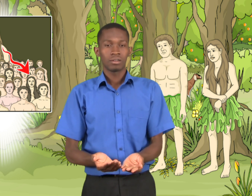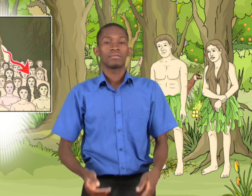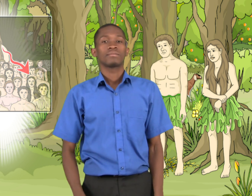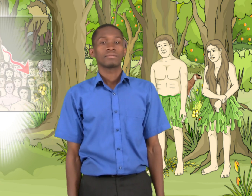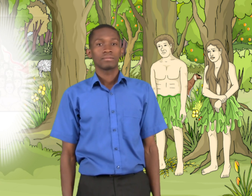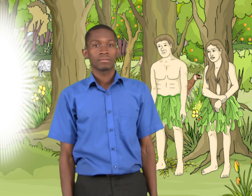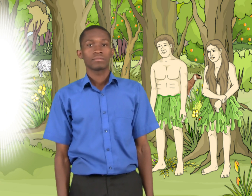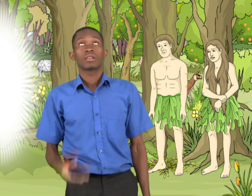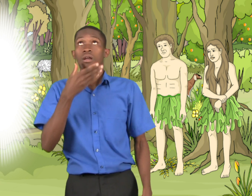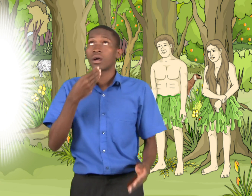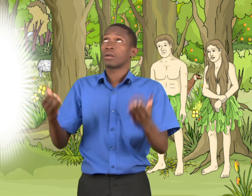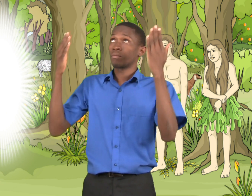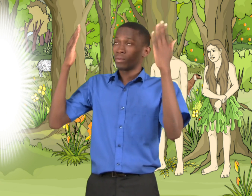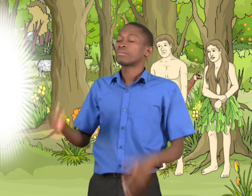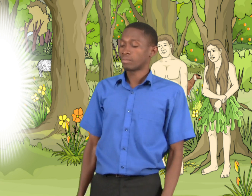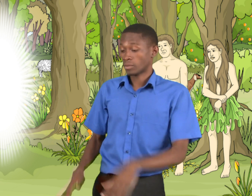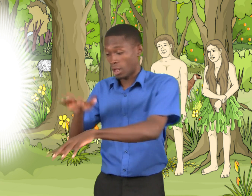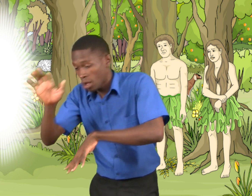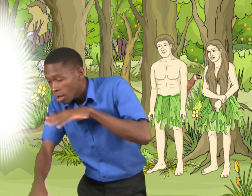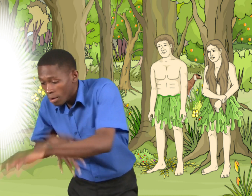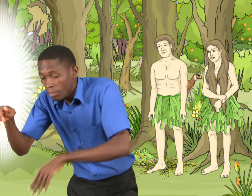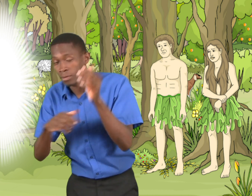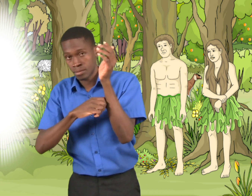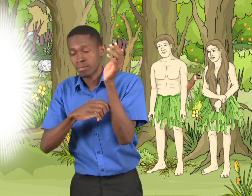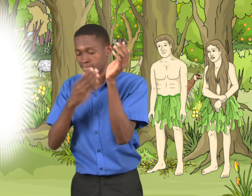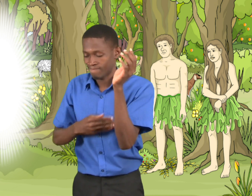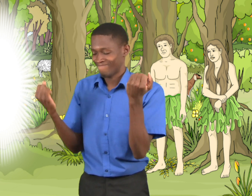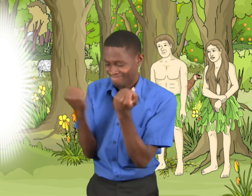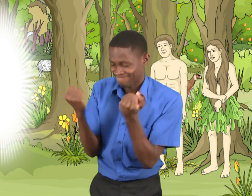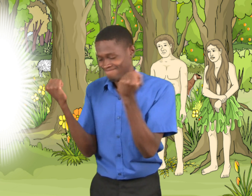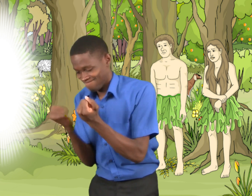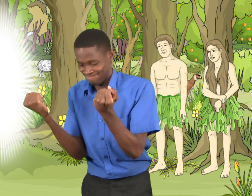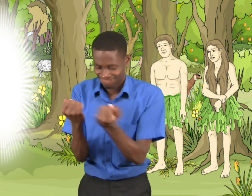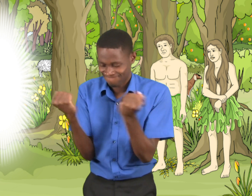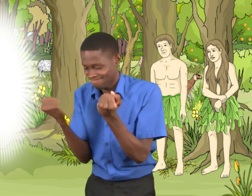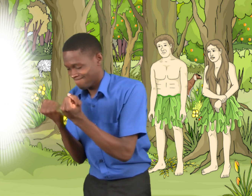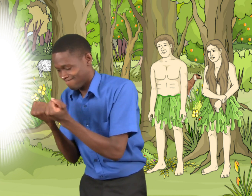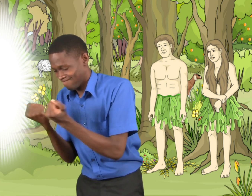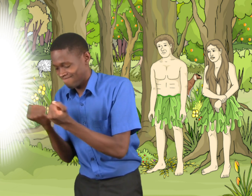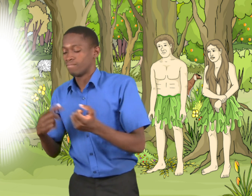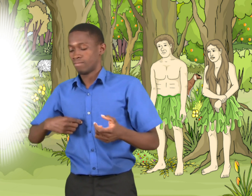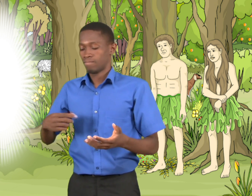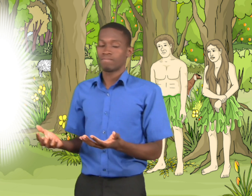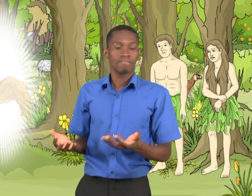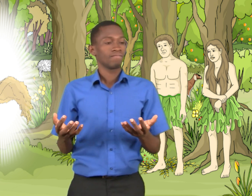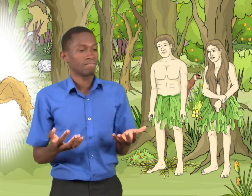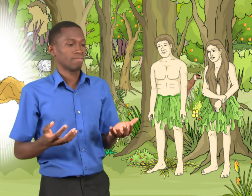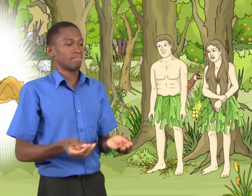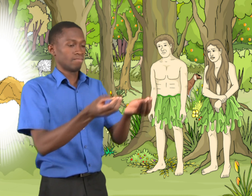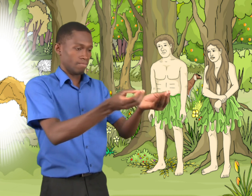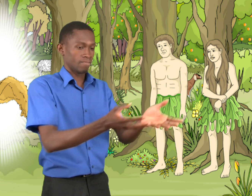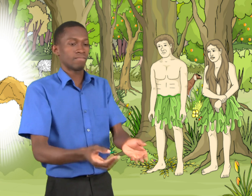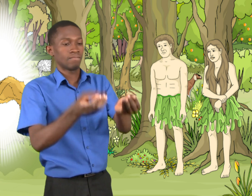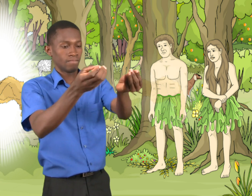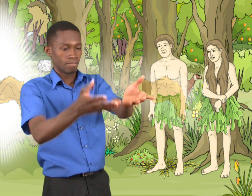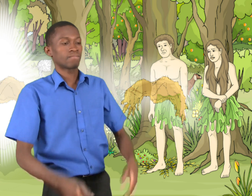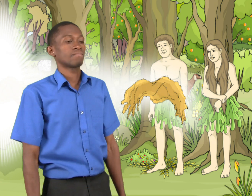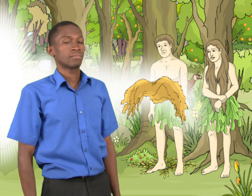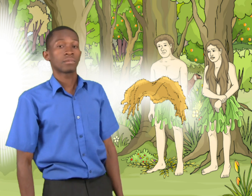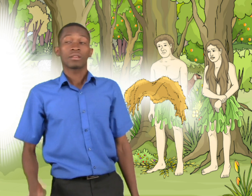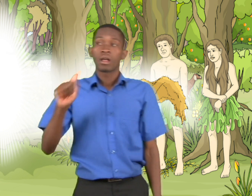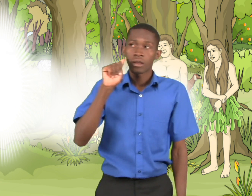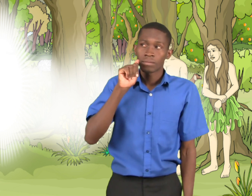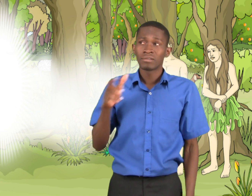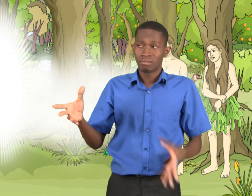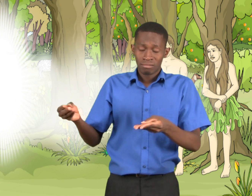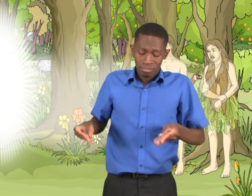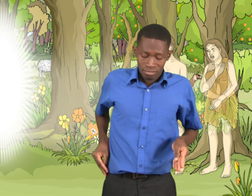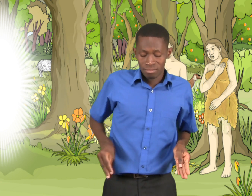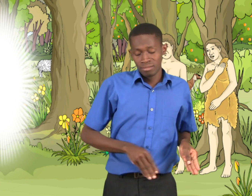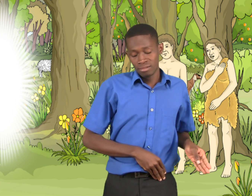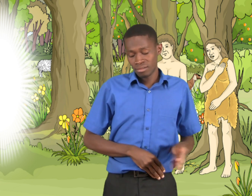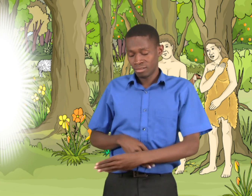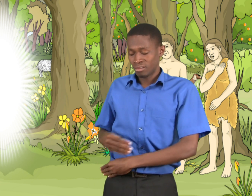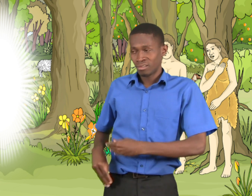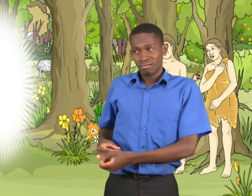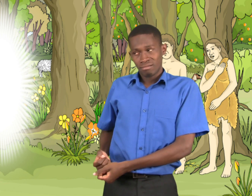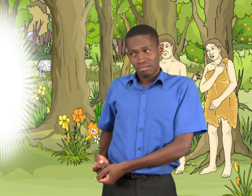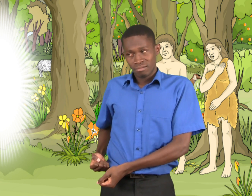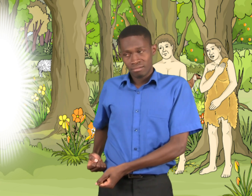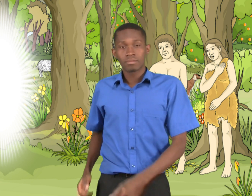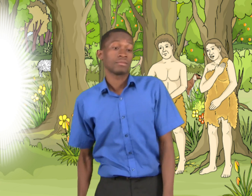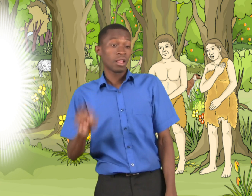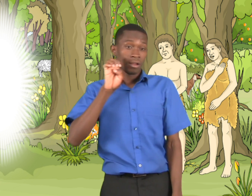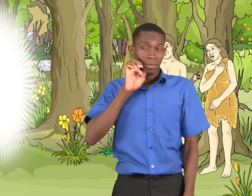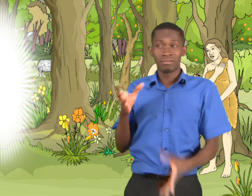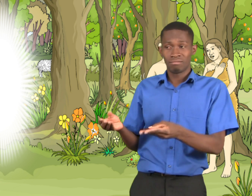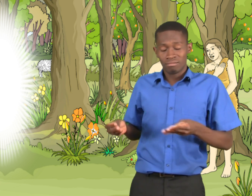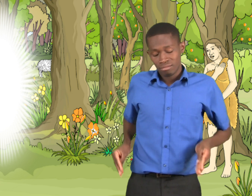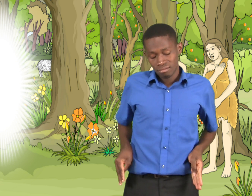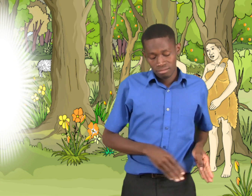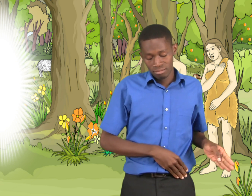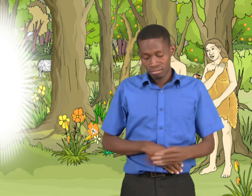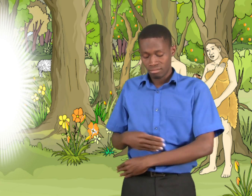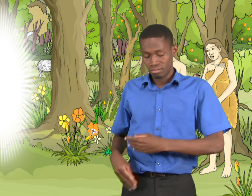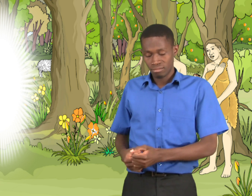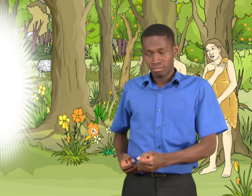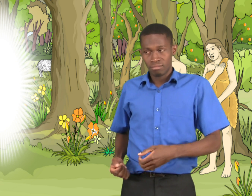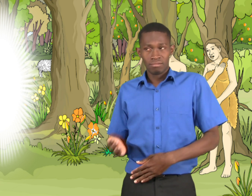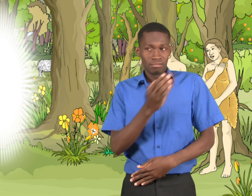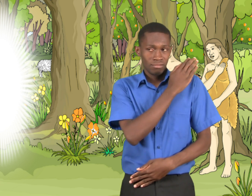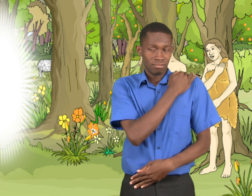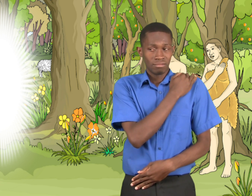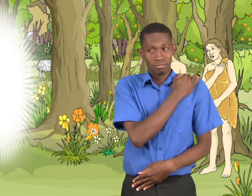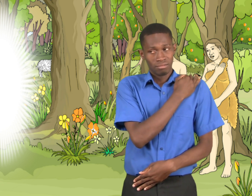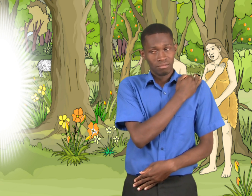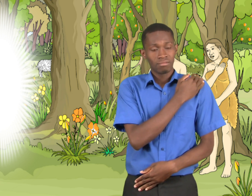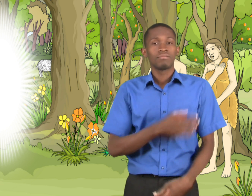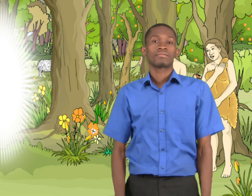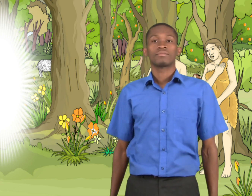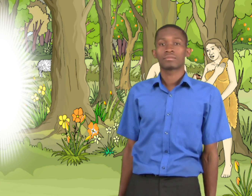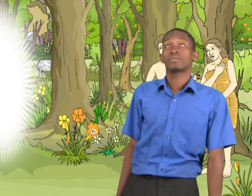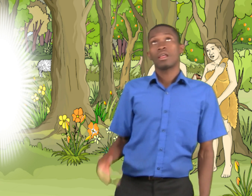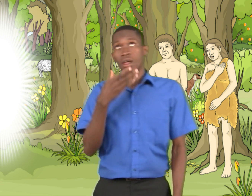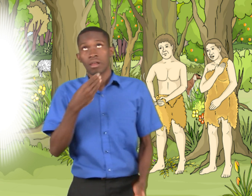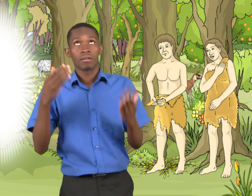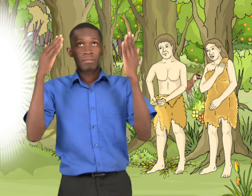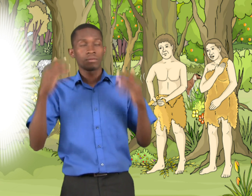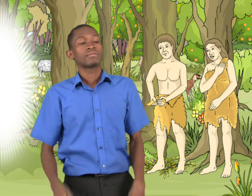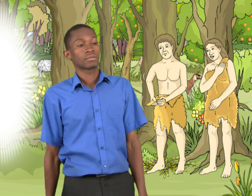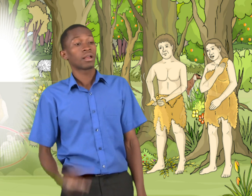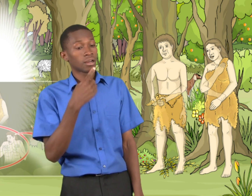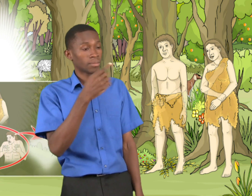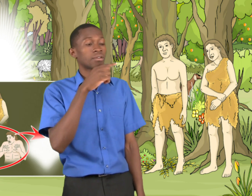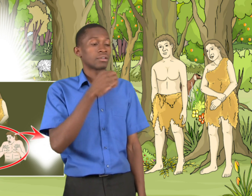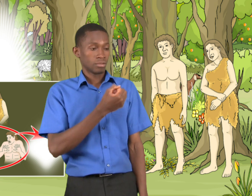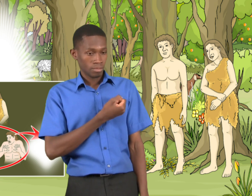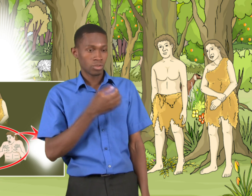And the LORD God made garments of skin for Adam and his wife, and He clothed them.